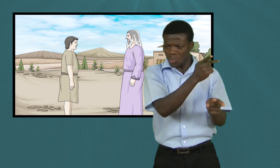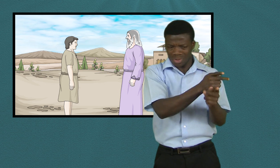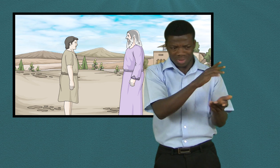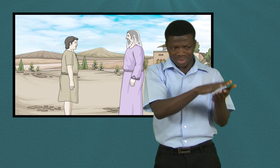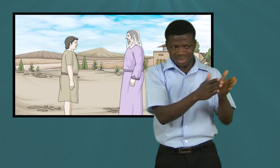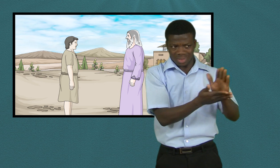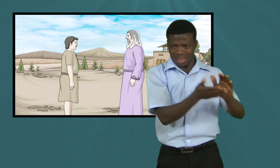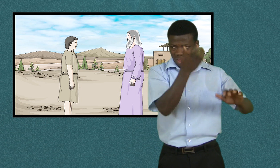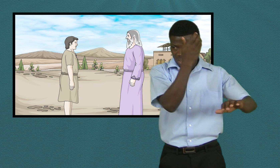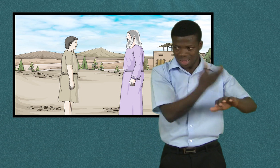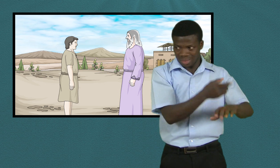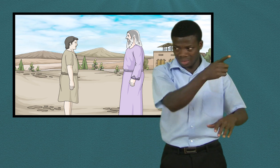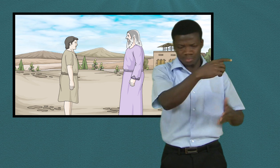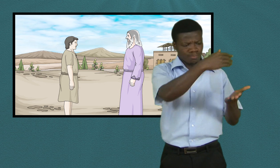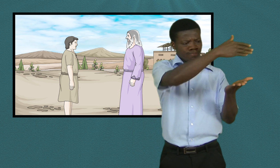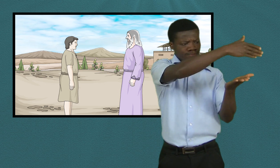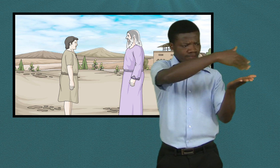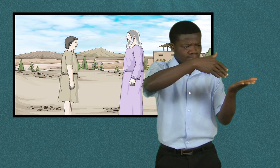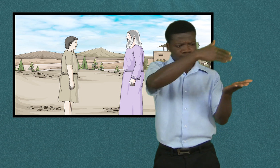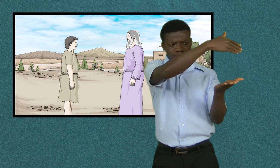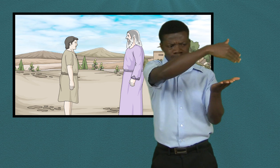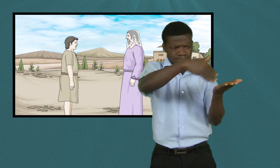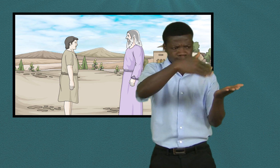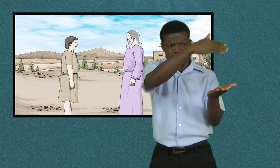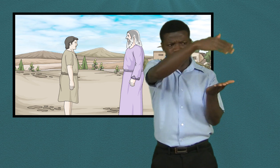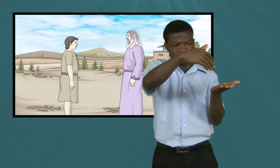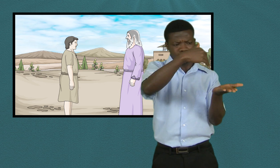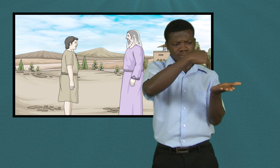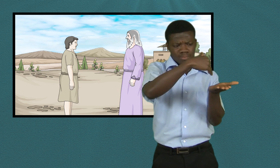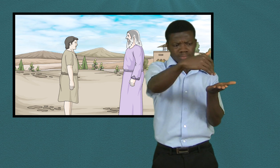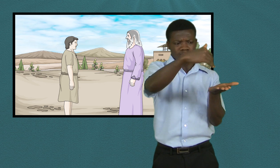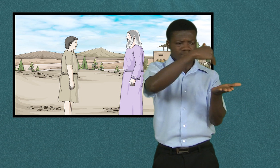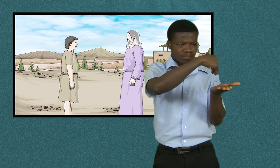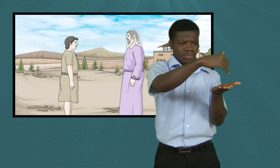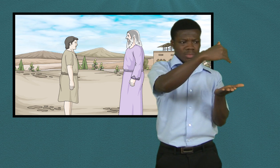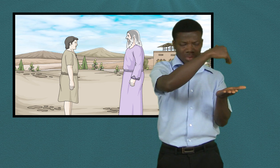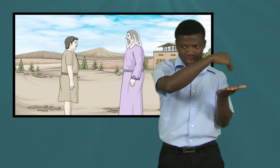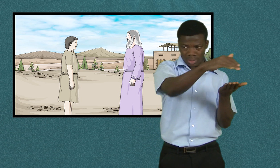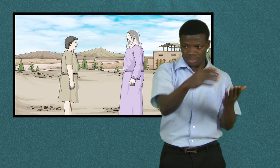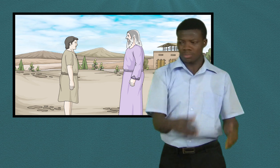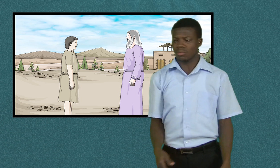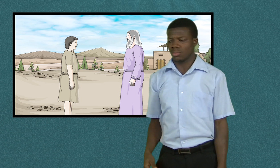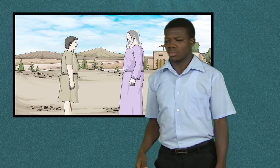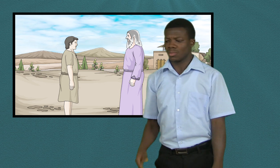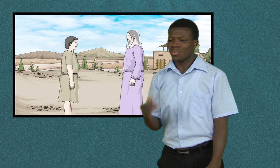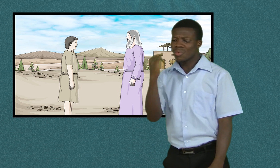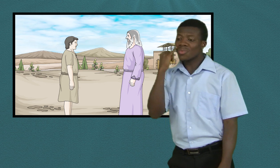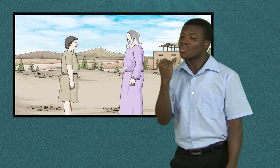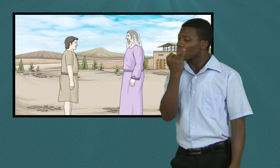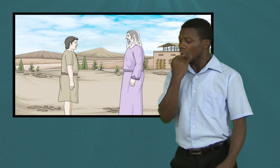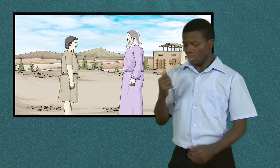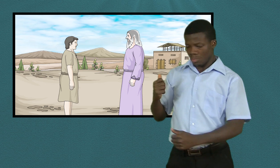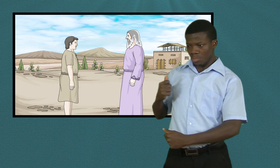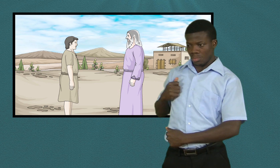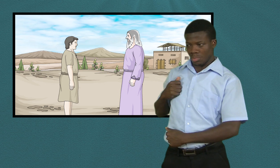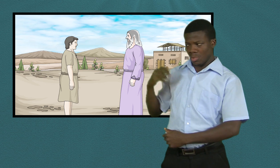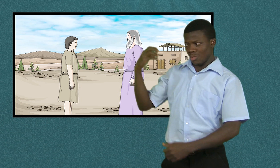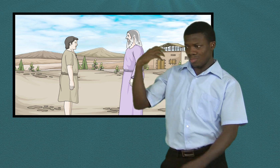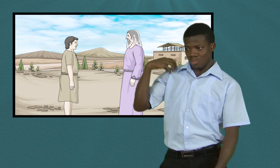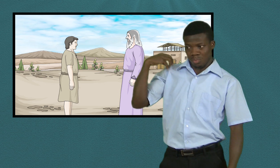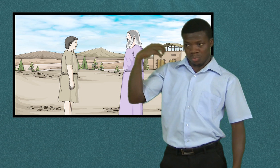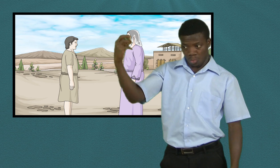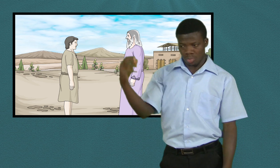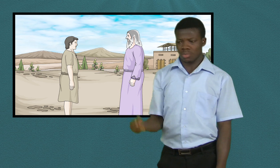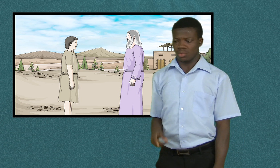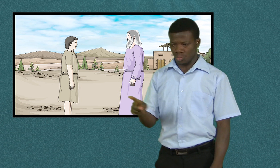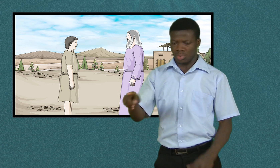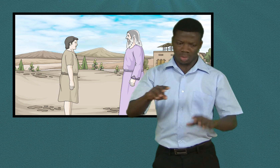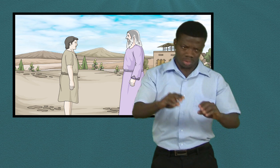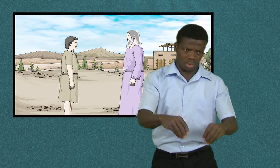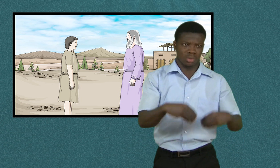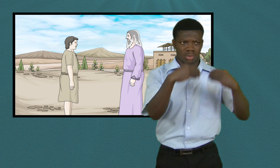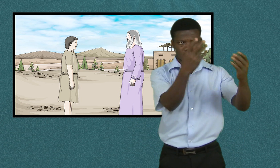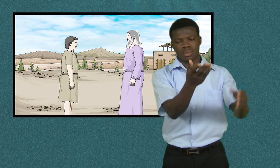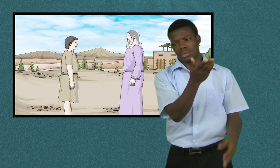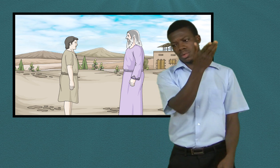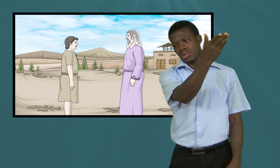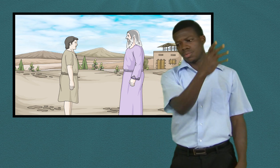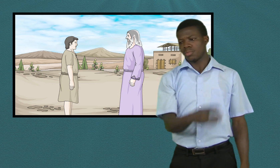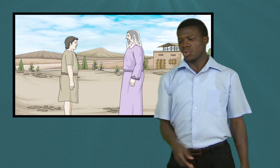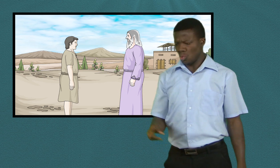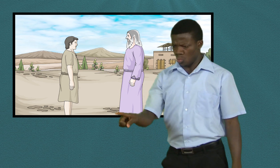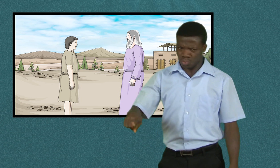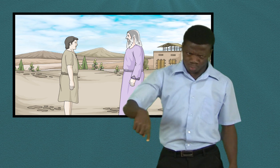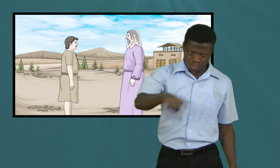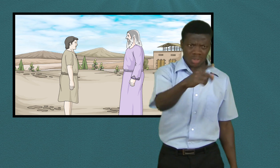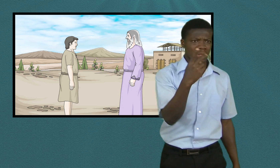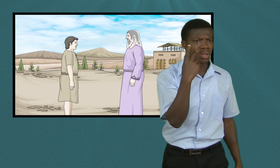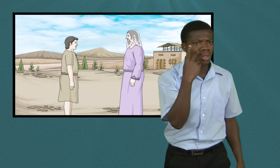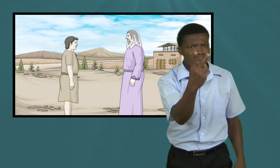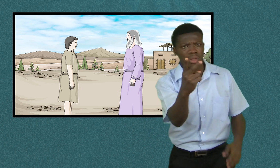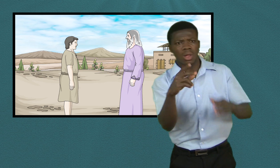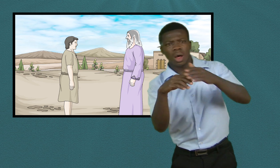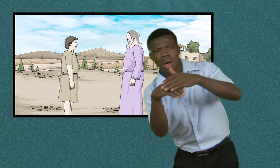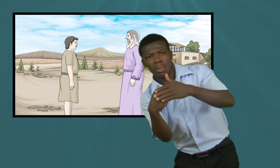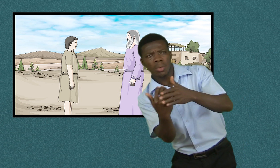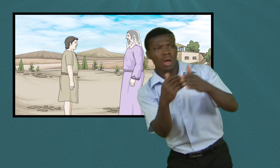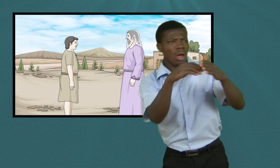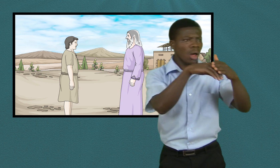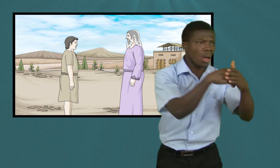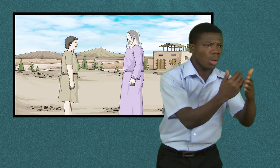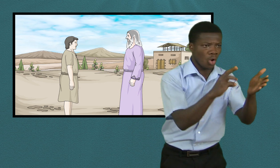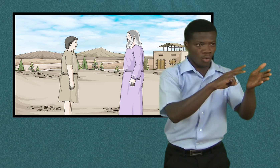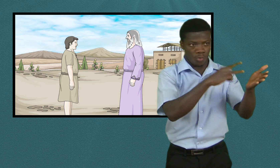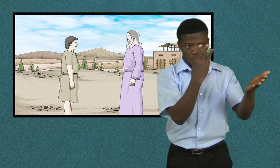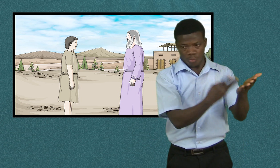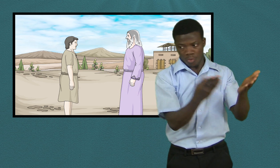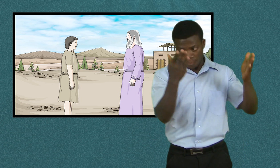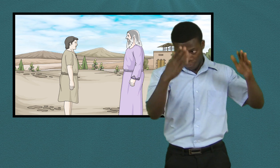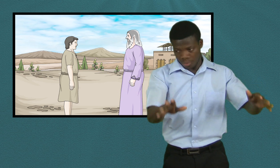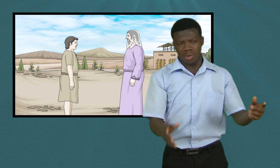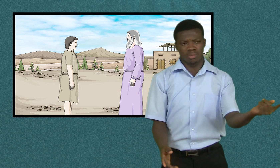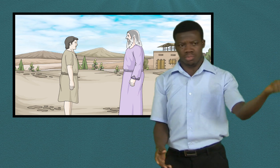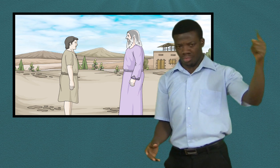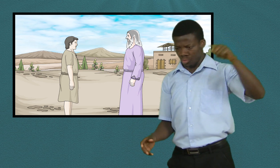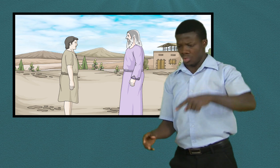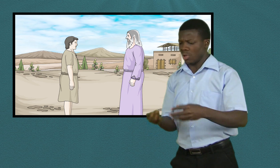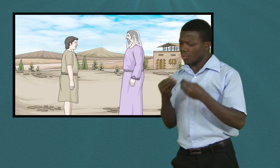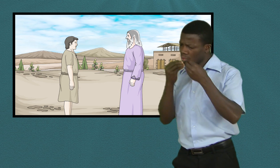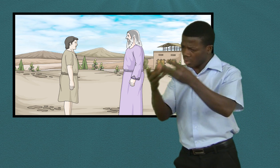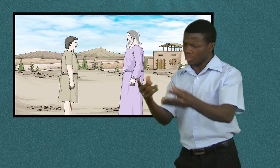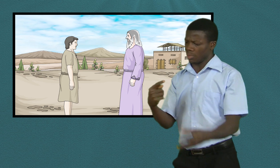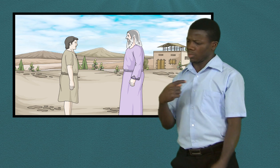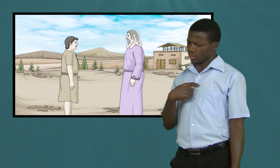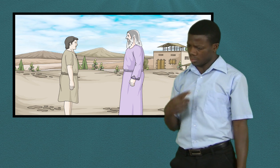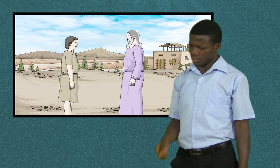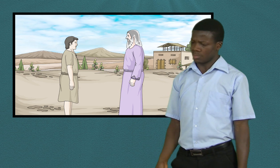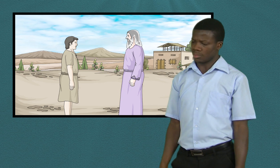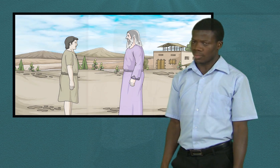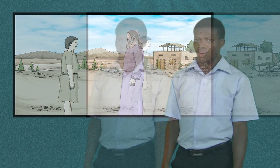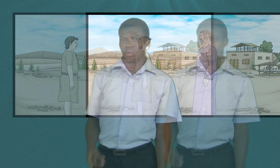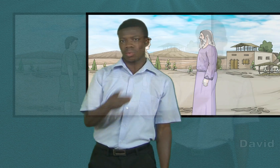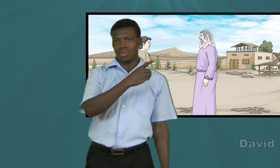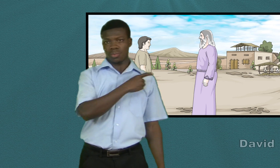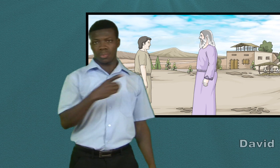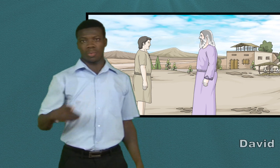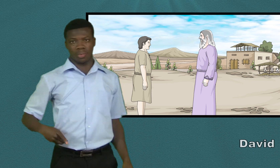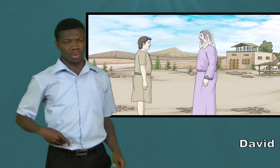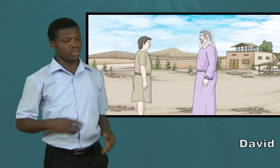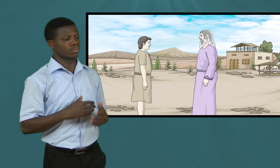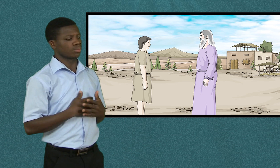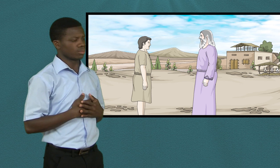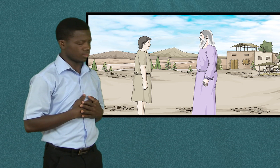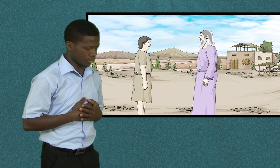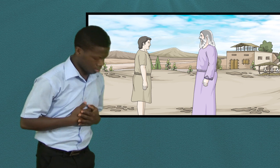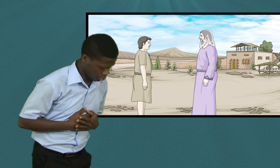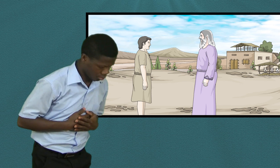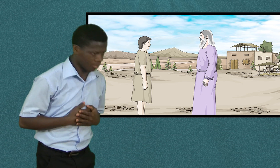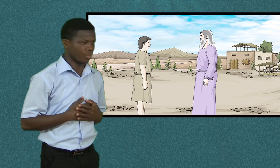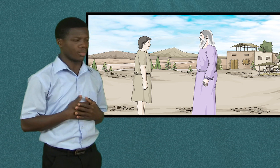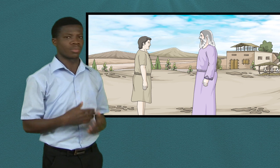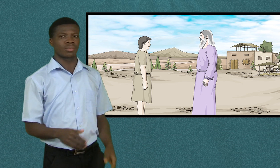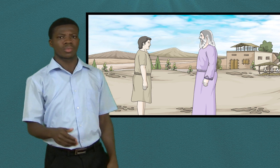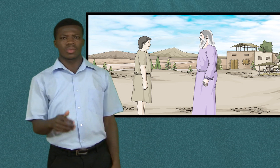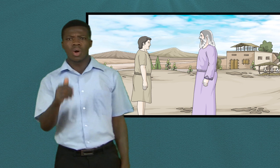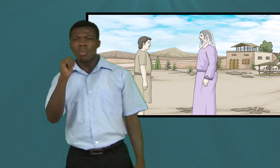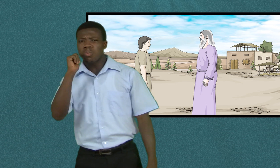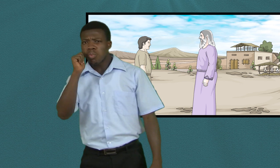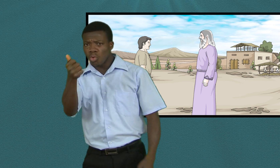Check on the welfare of your brothers and bring back an assurance from them.